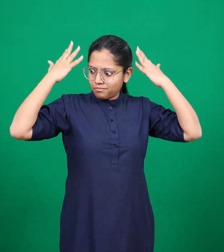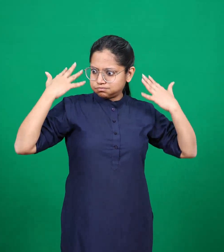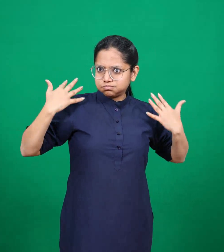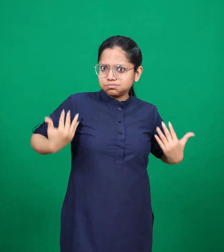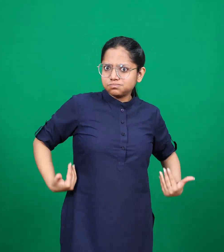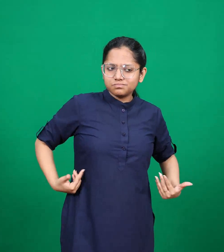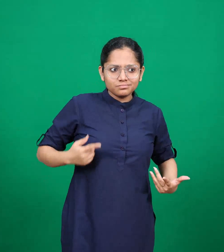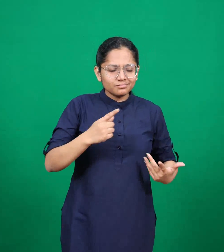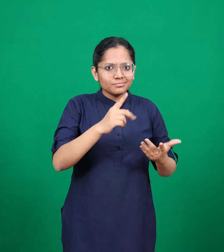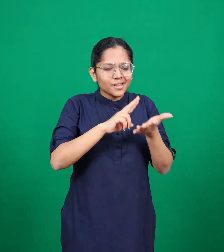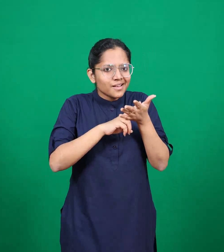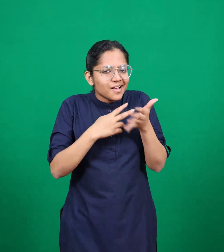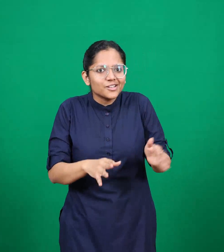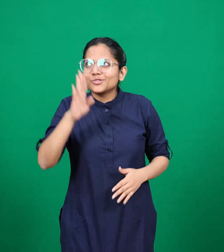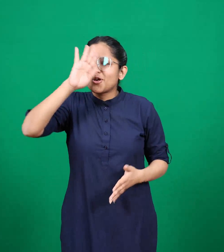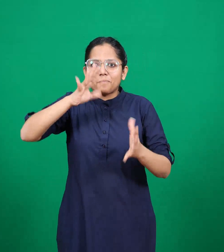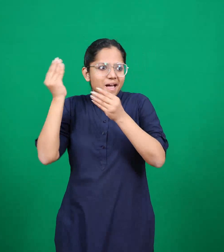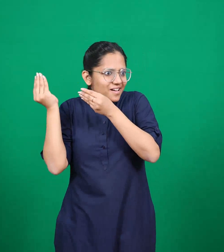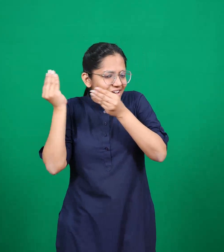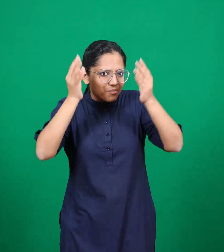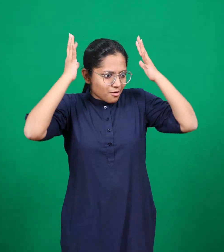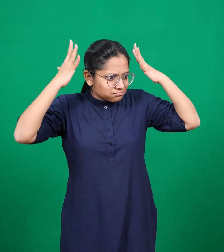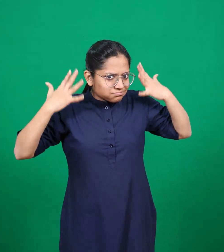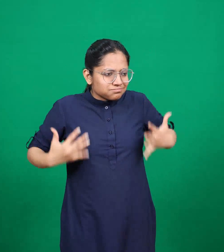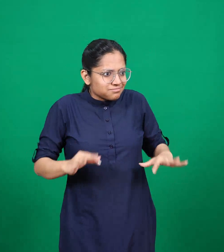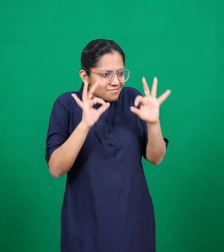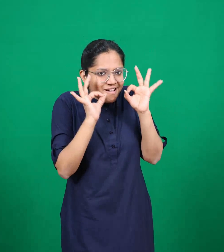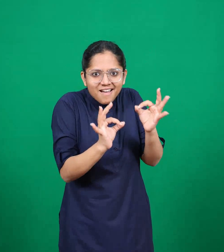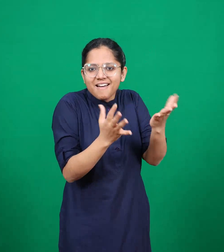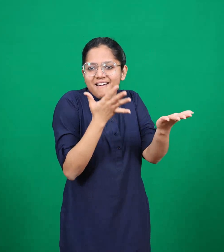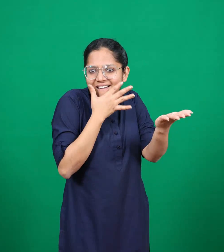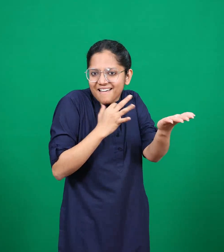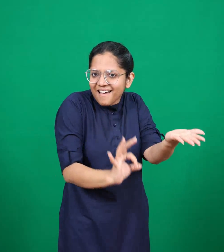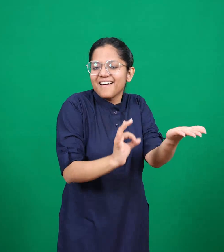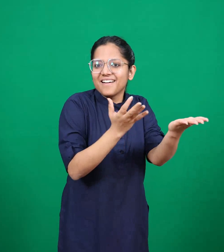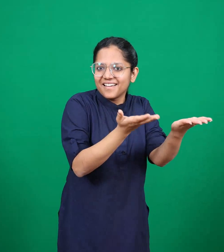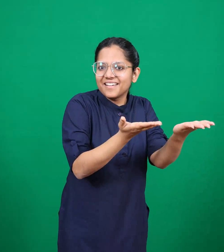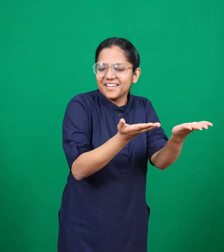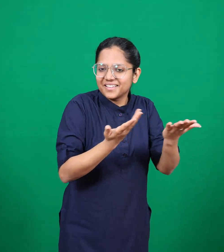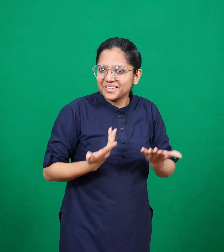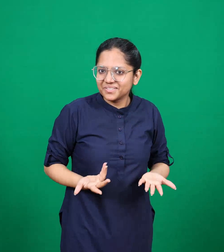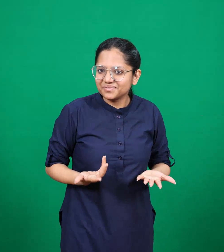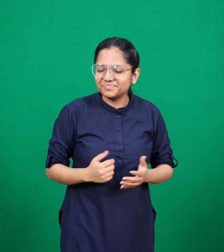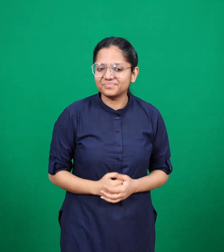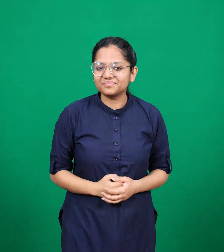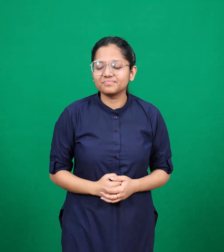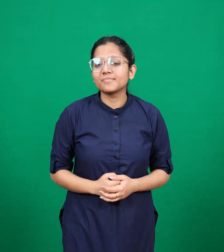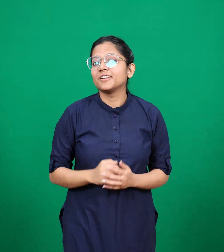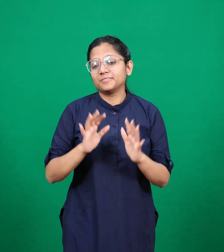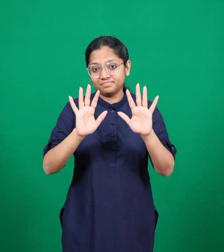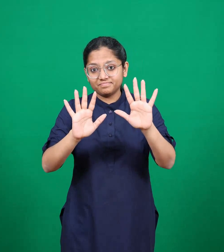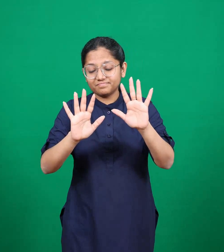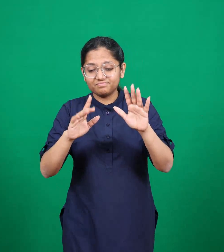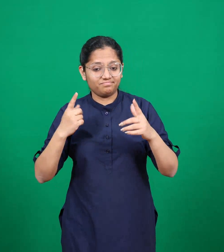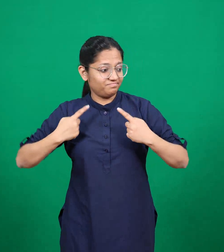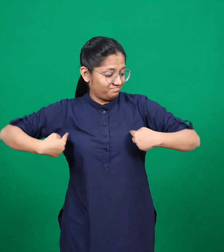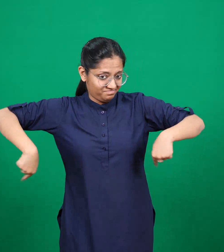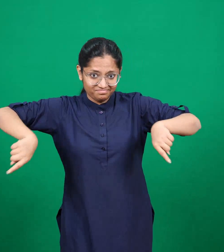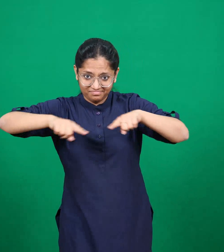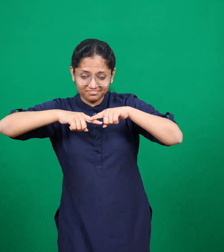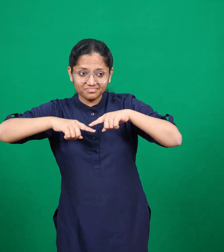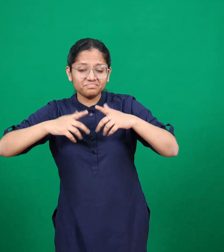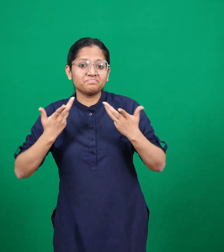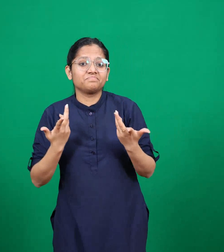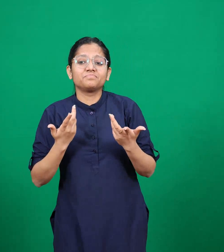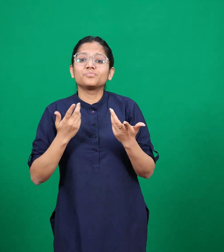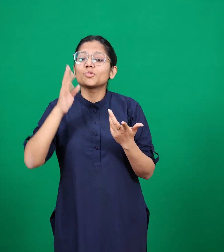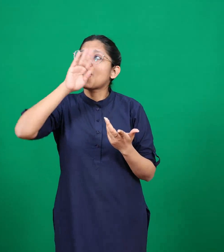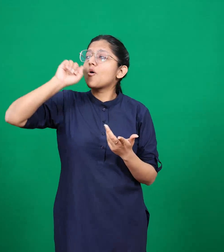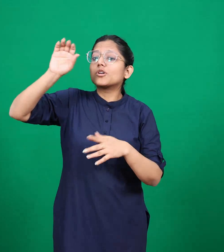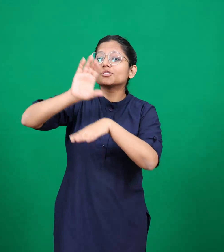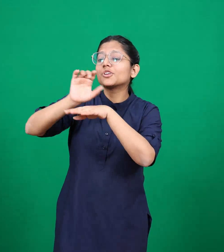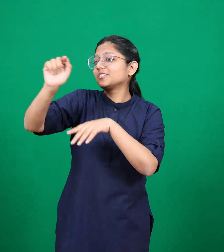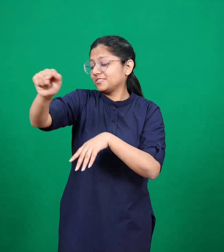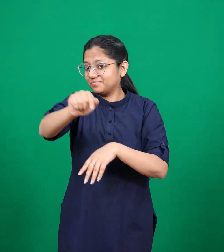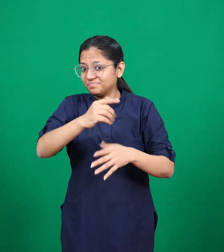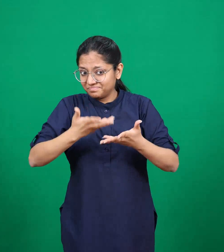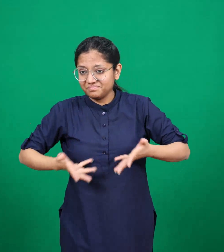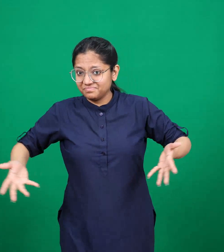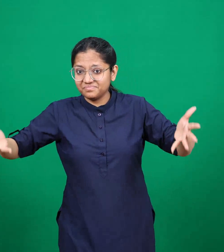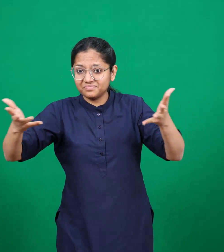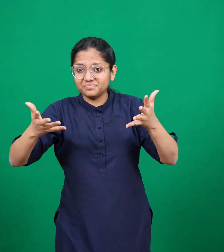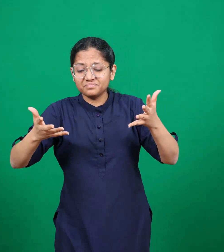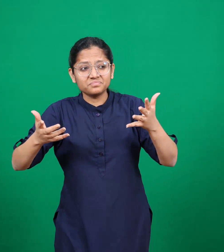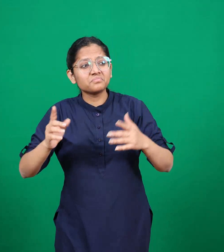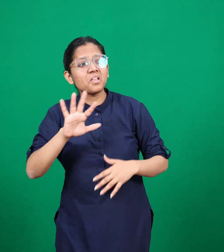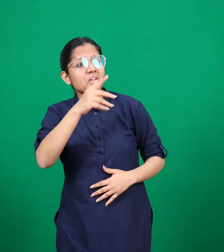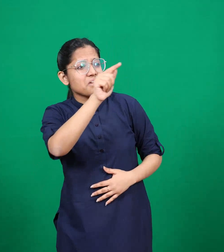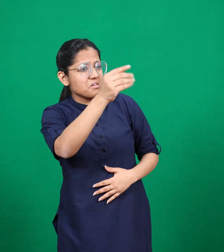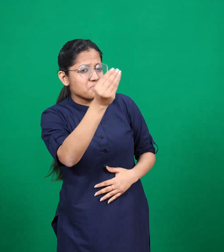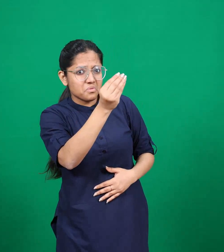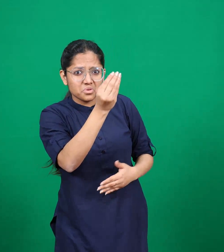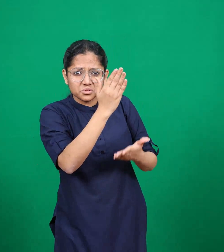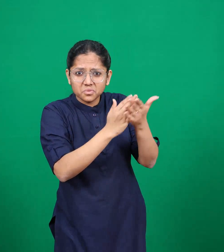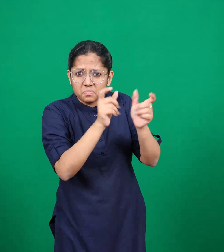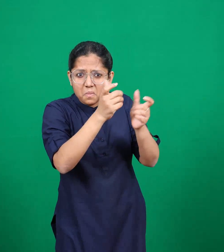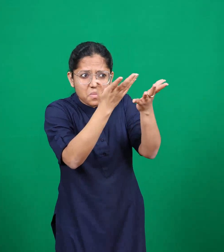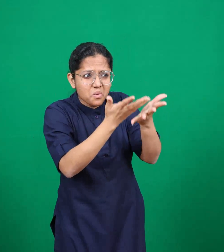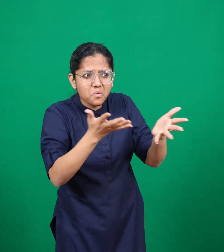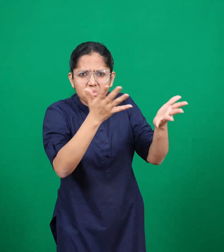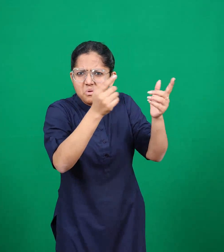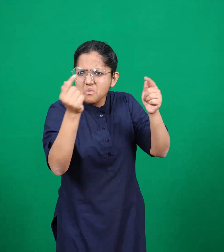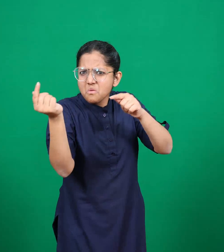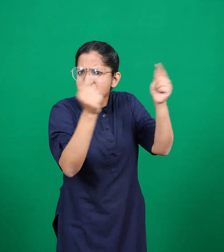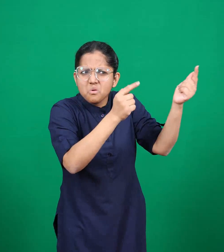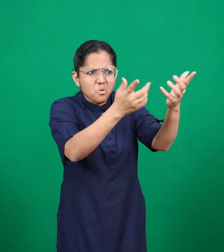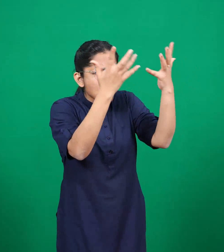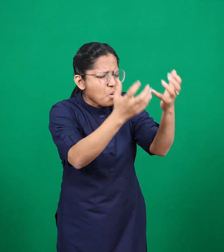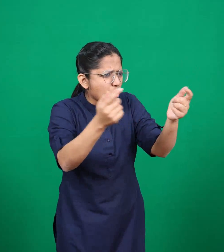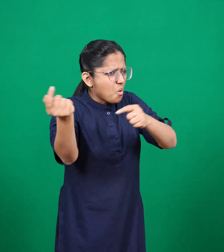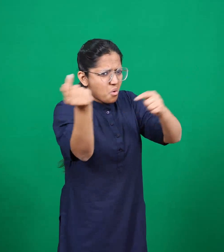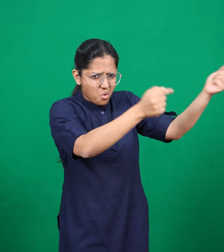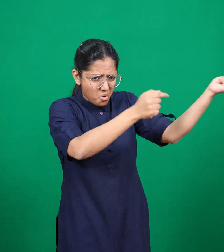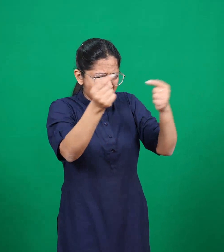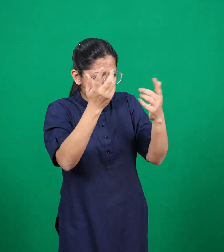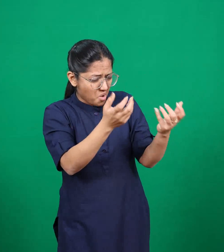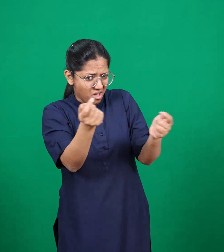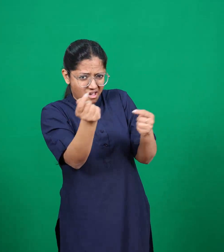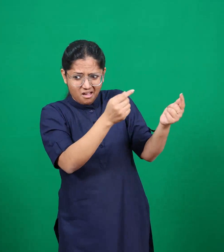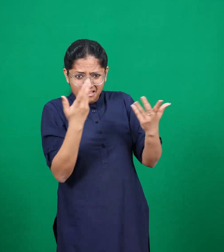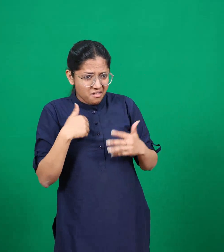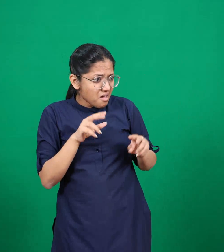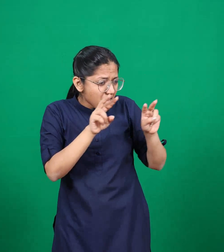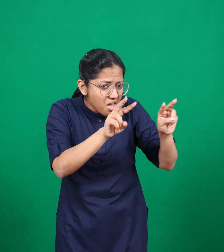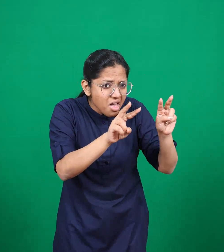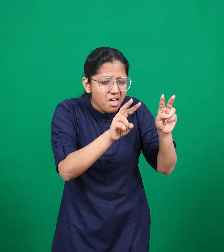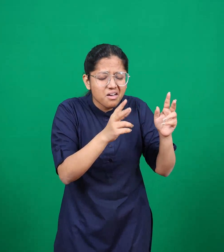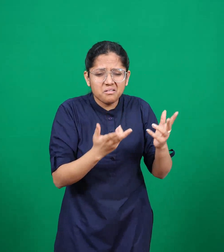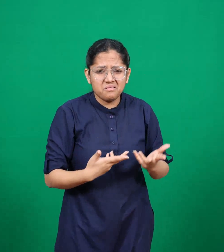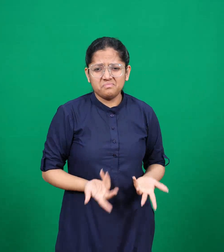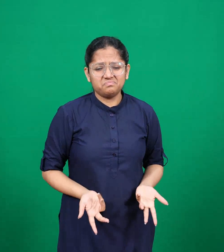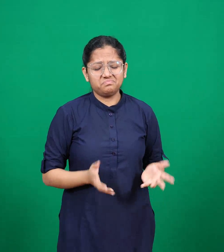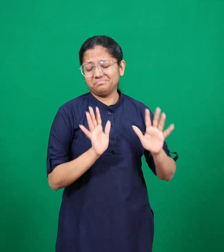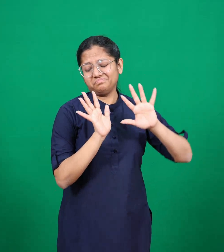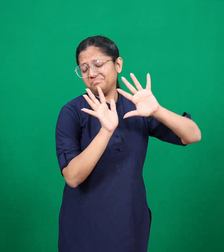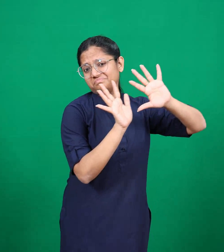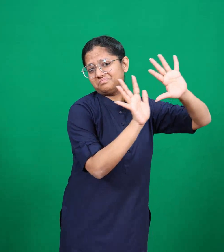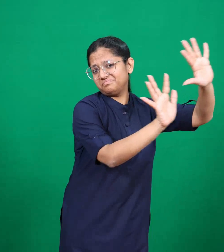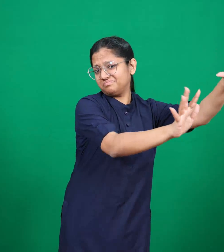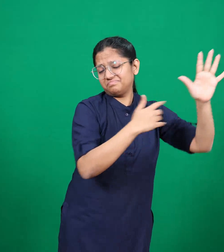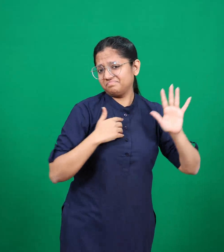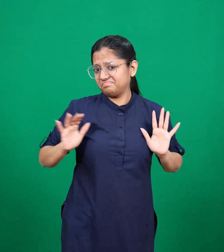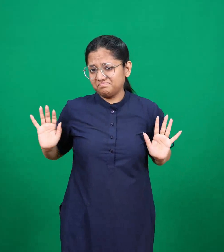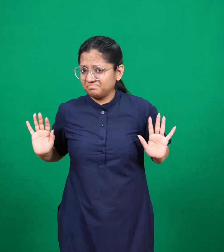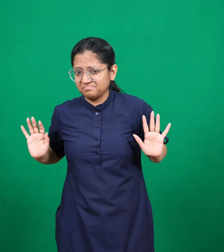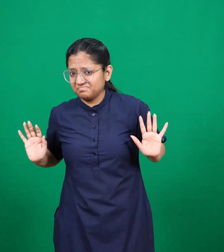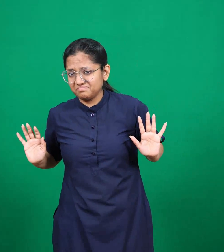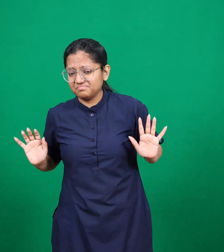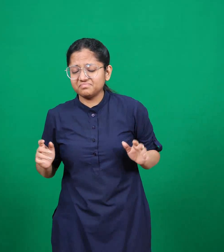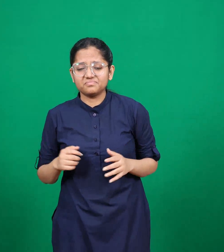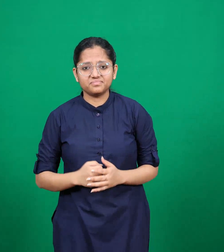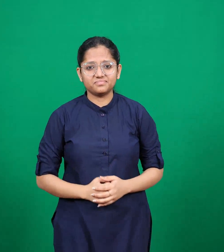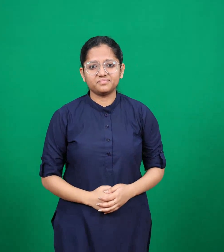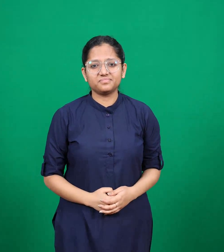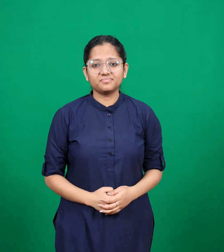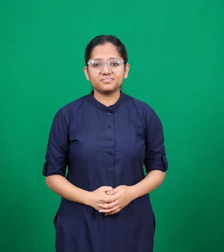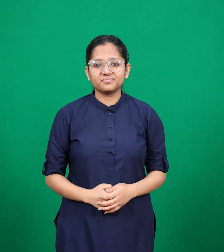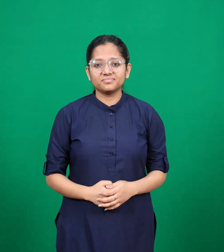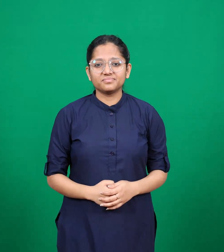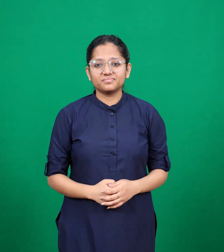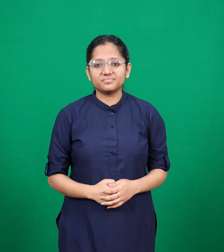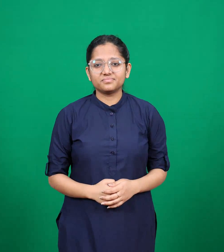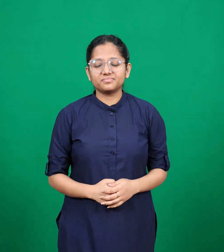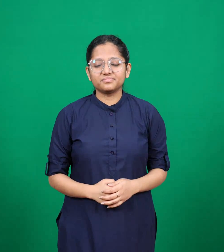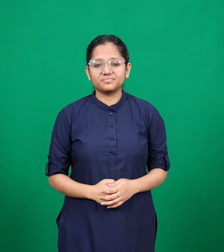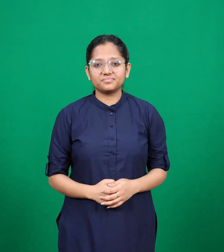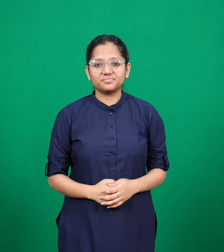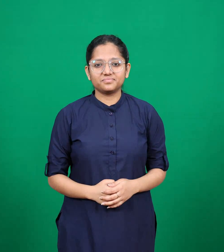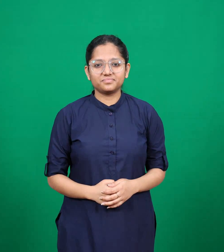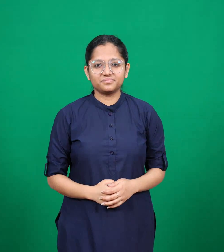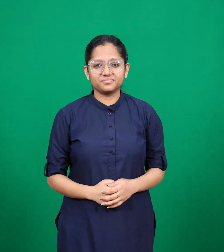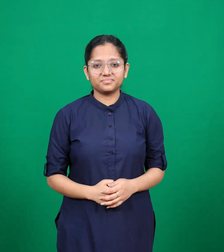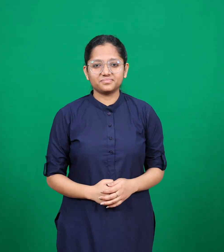For long hair is given to her as a covering. If anyone is inclined to dispute this, we have no other practice, nor do the churches of God.